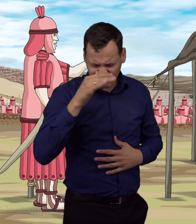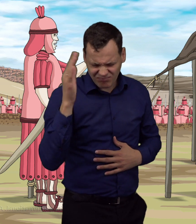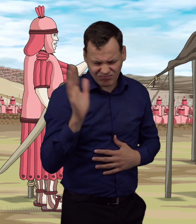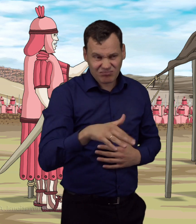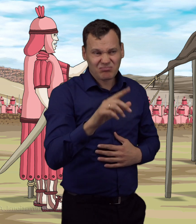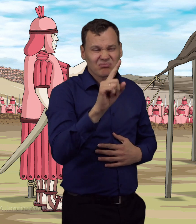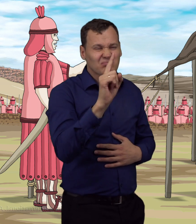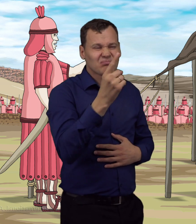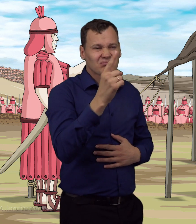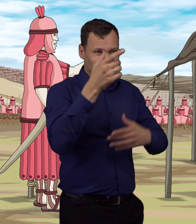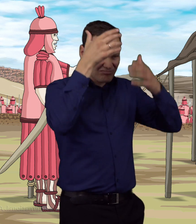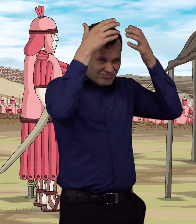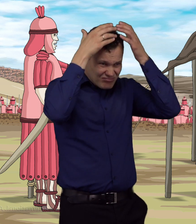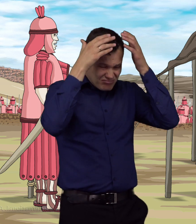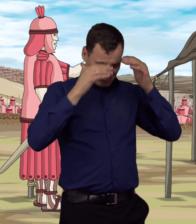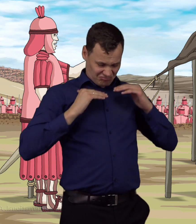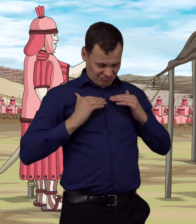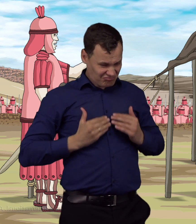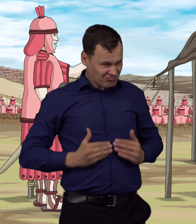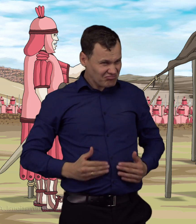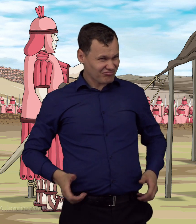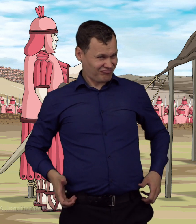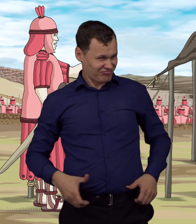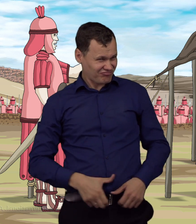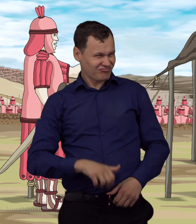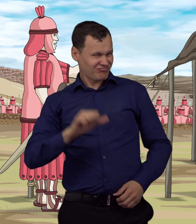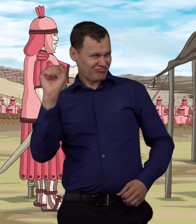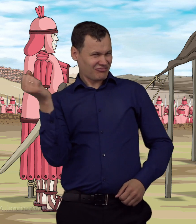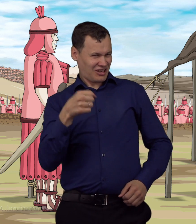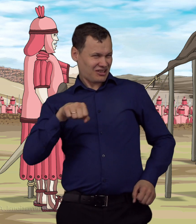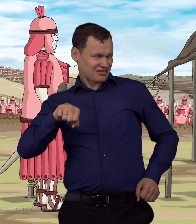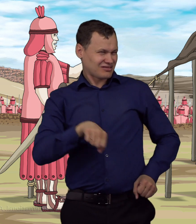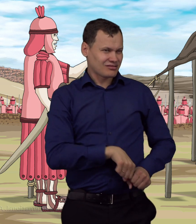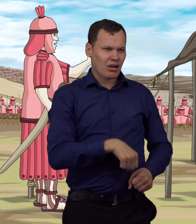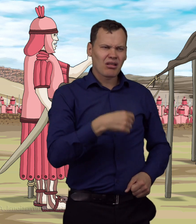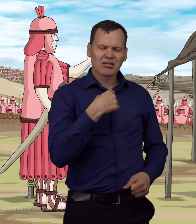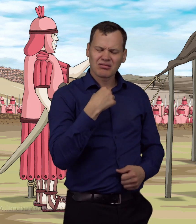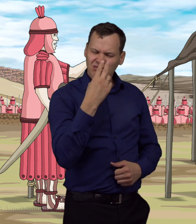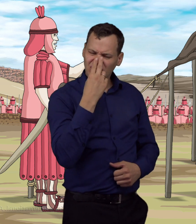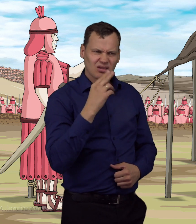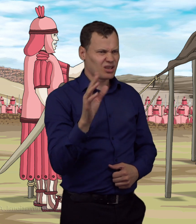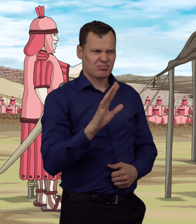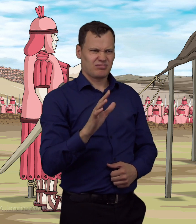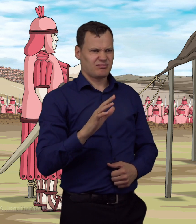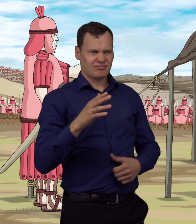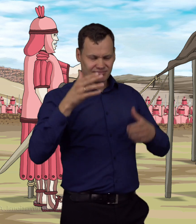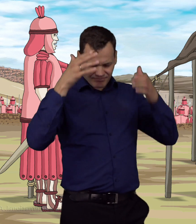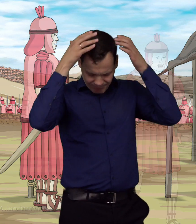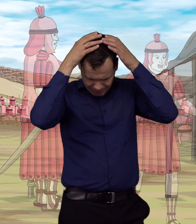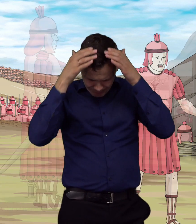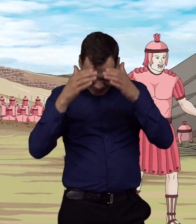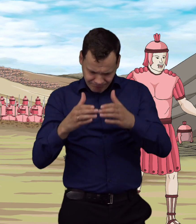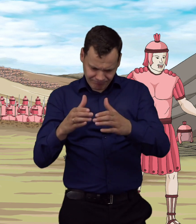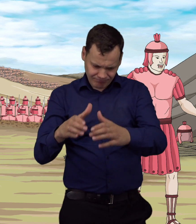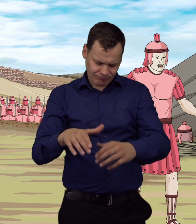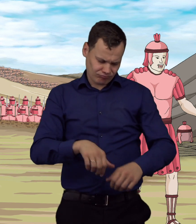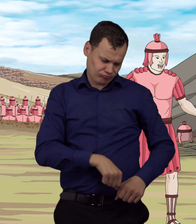“I am not accustomed to them.”